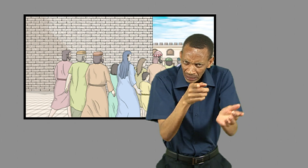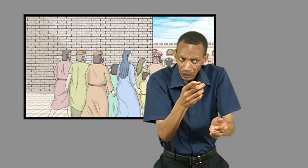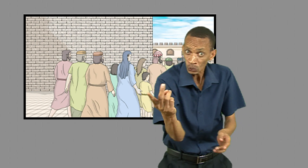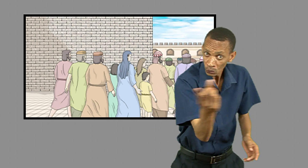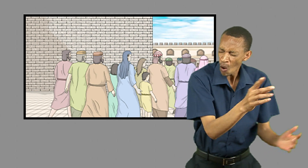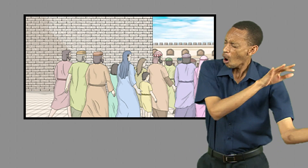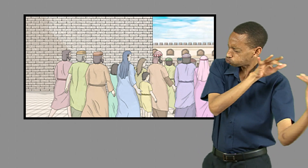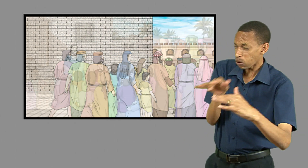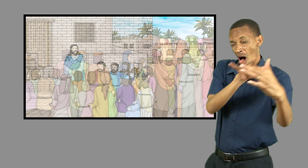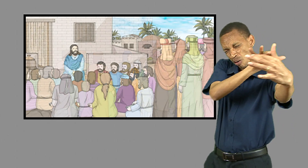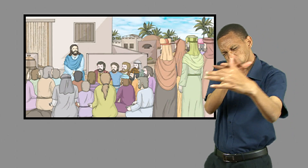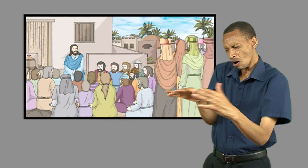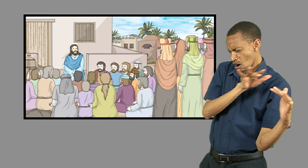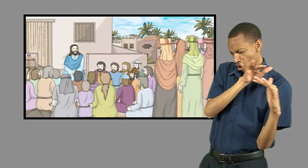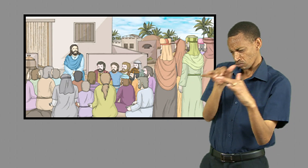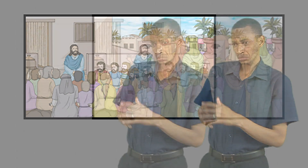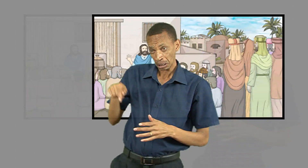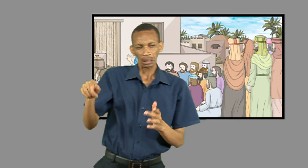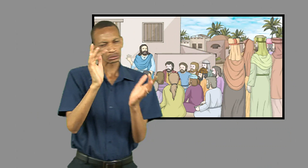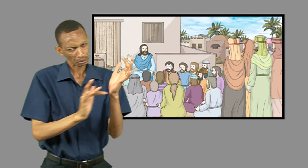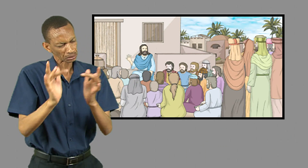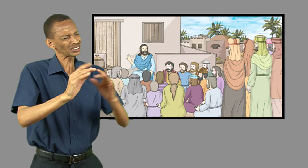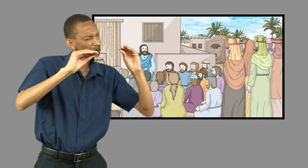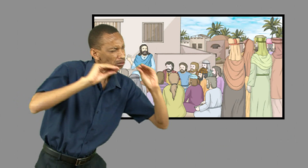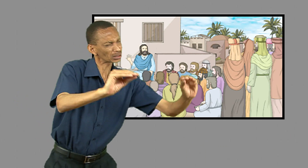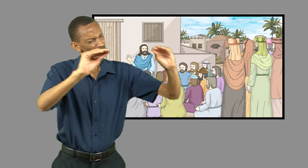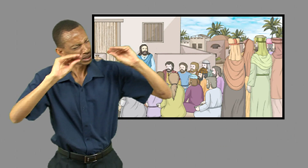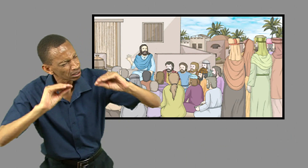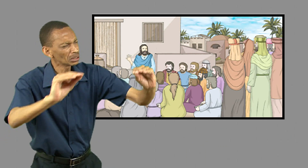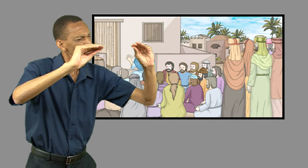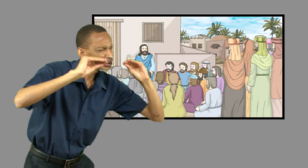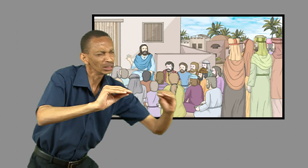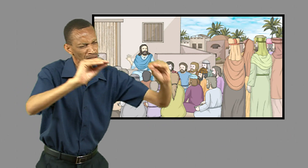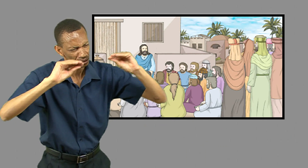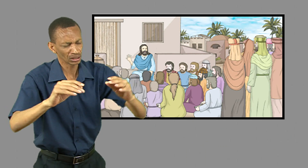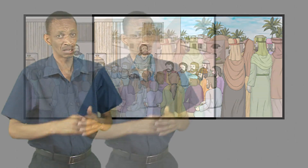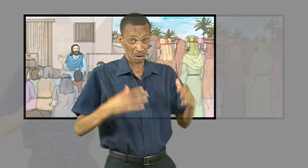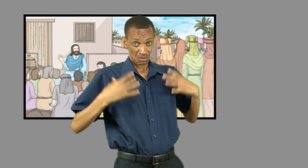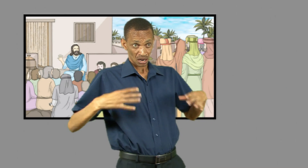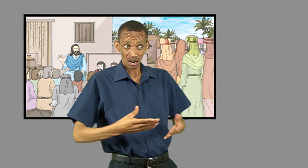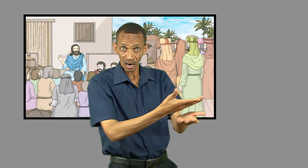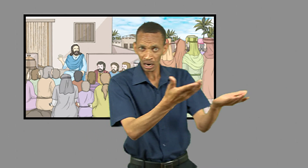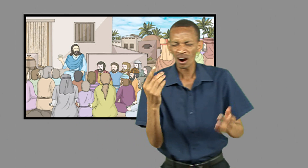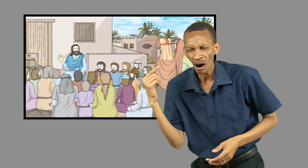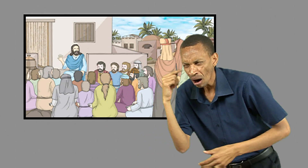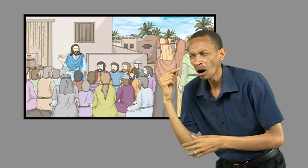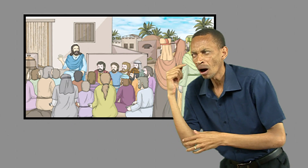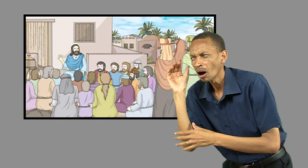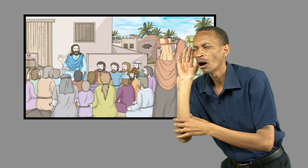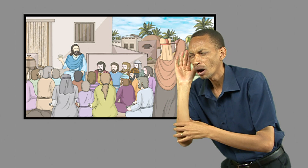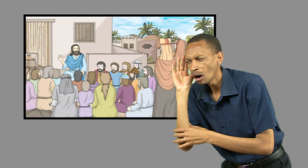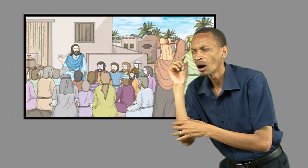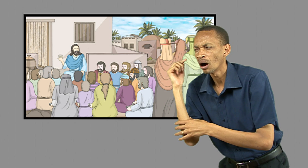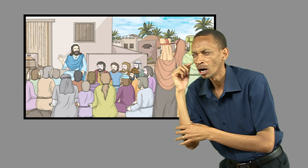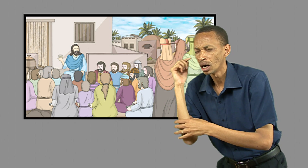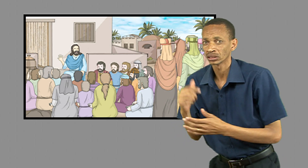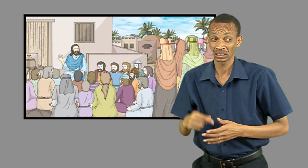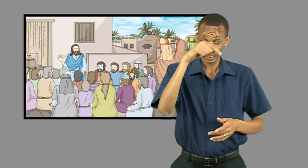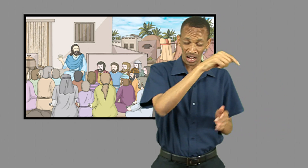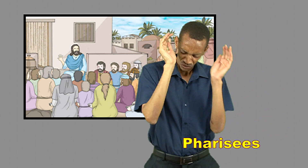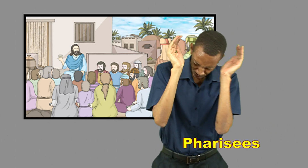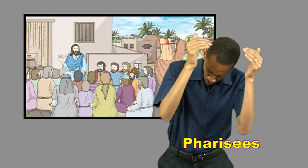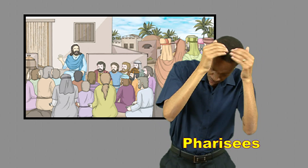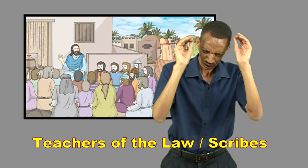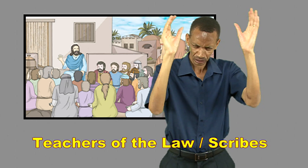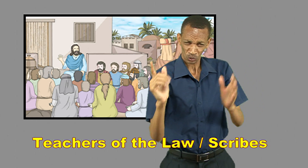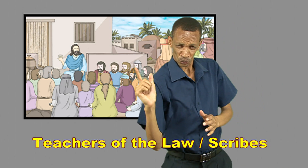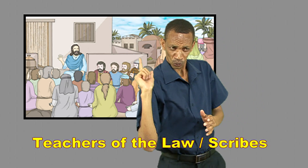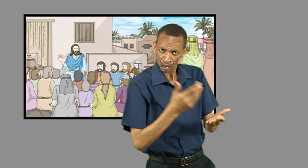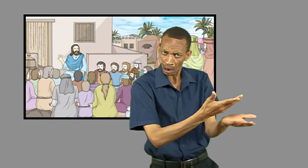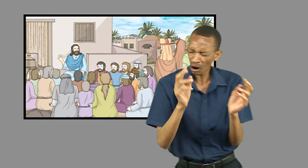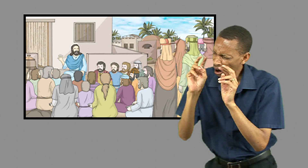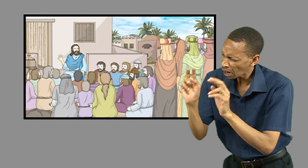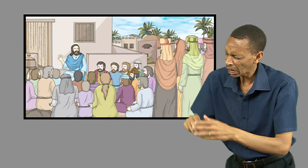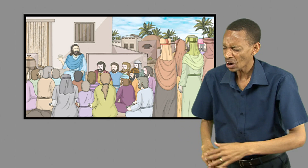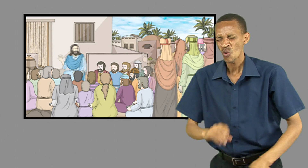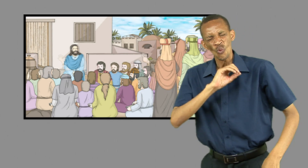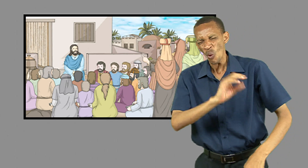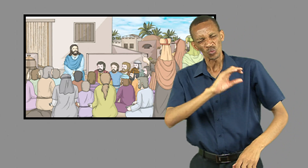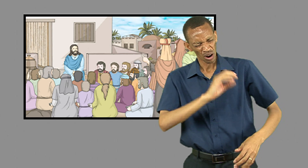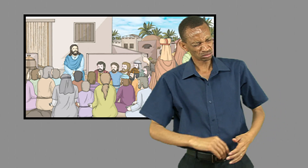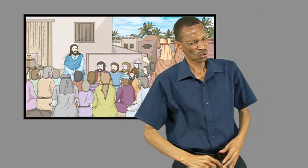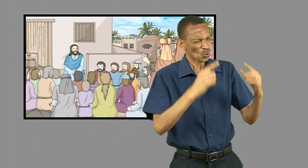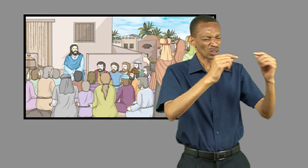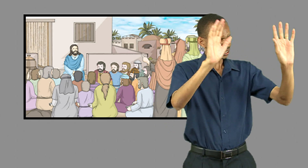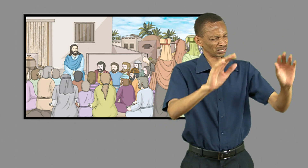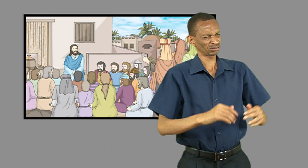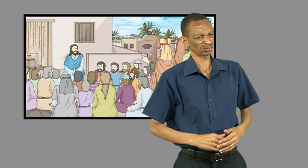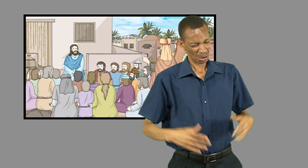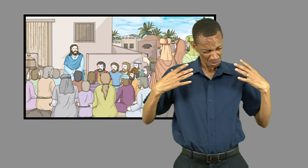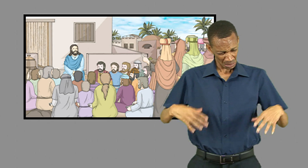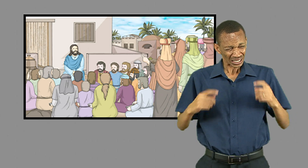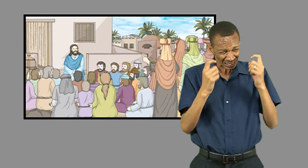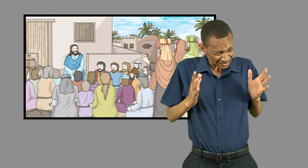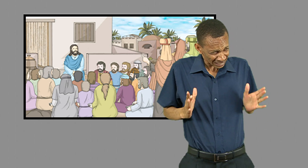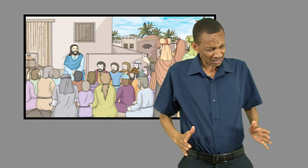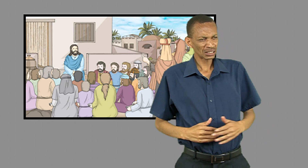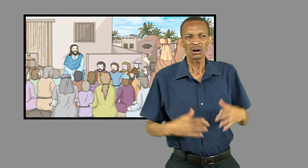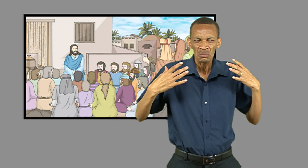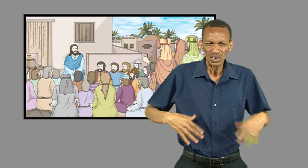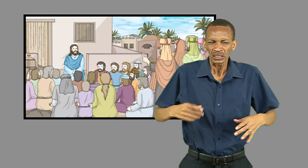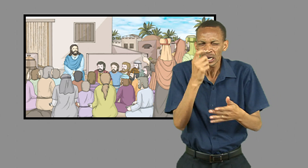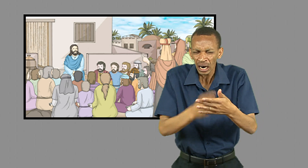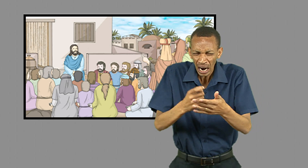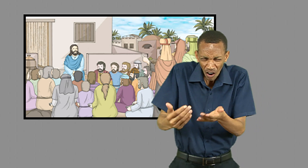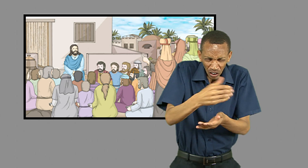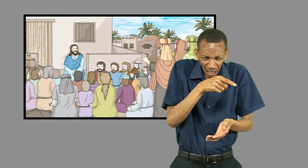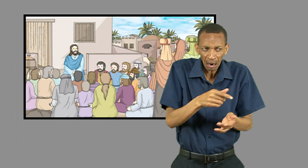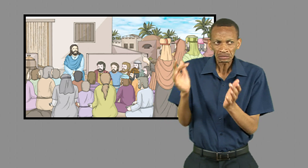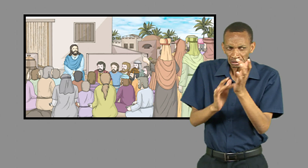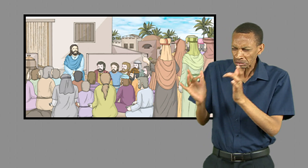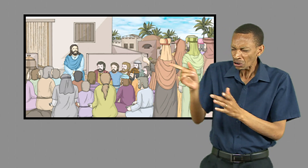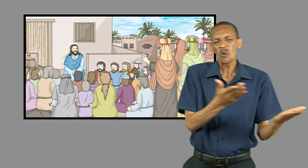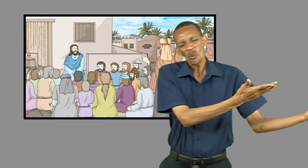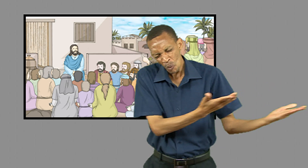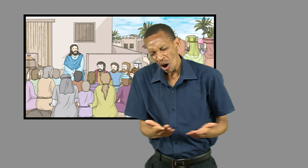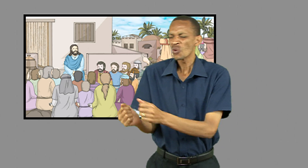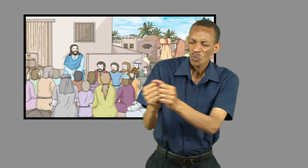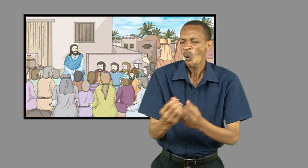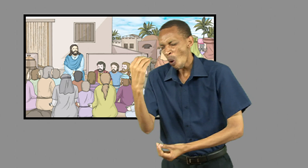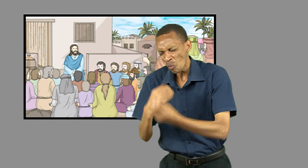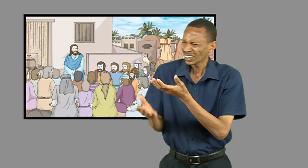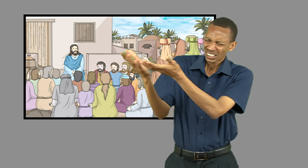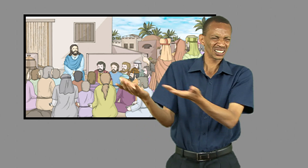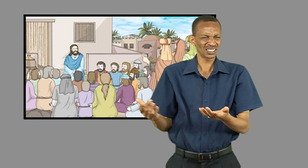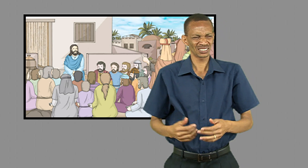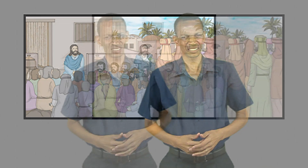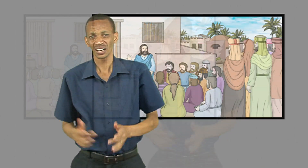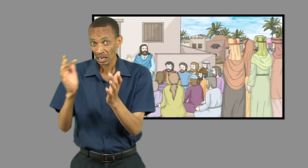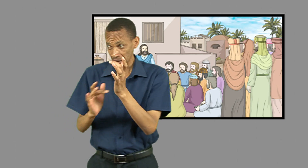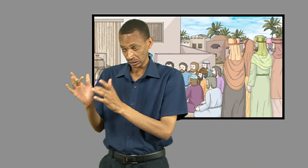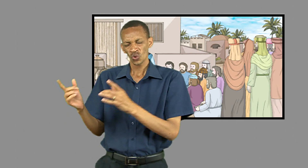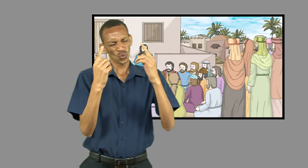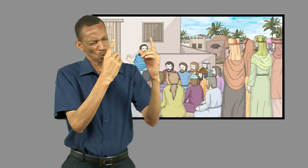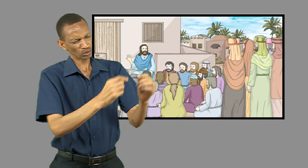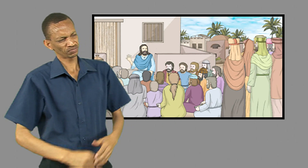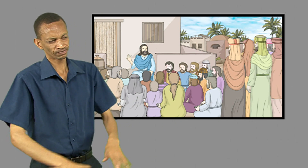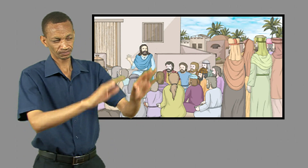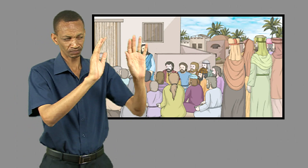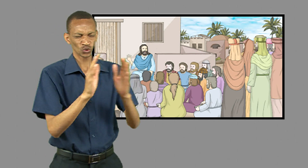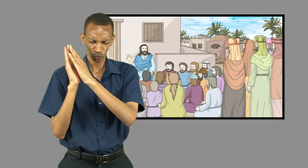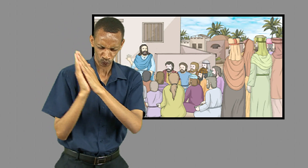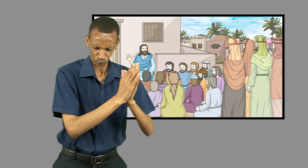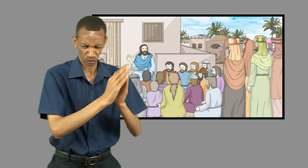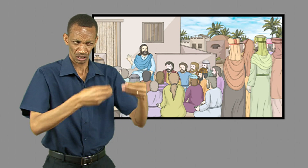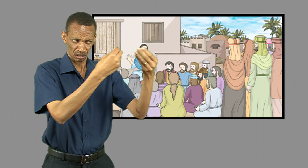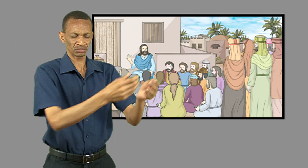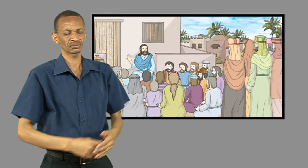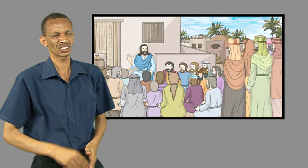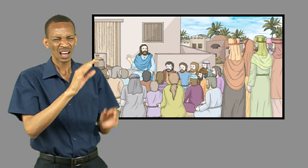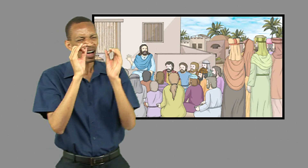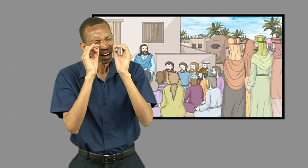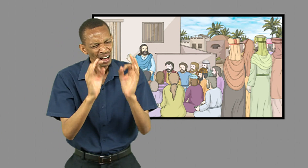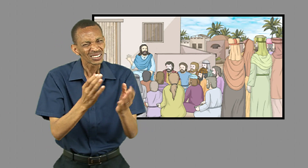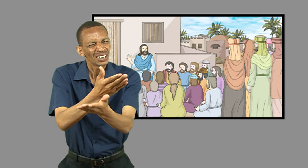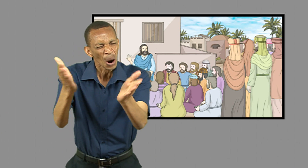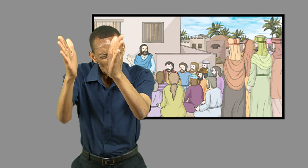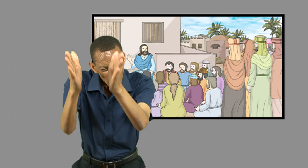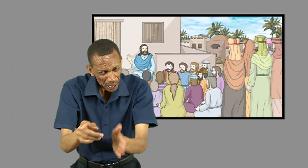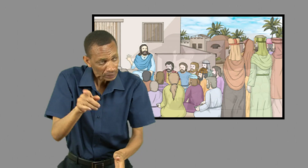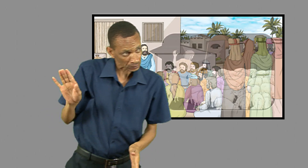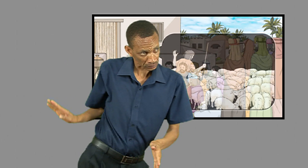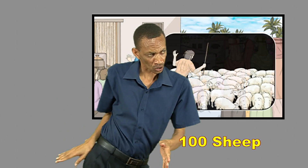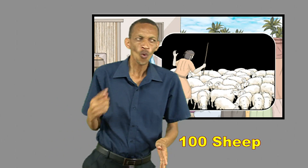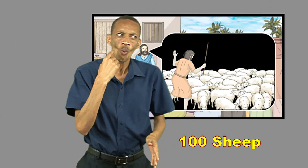So the Pharisees and scribes began to grumble: “This man welcomes sinners and eats with them.”